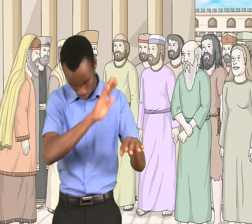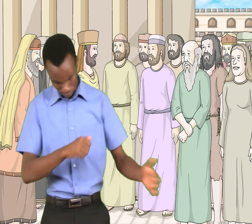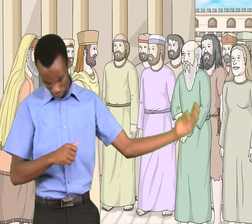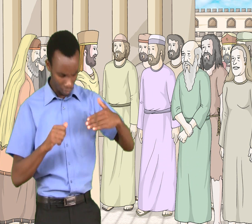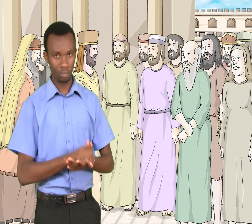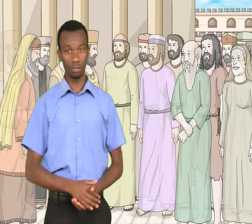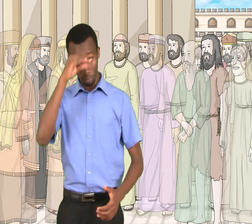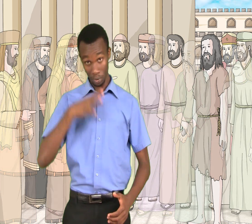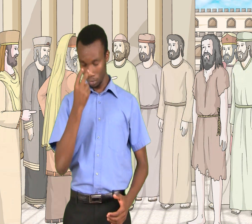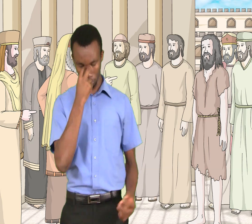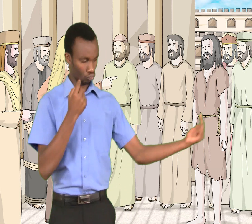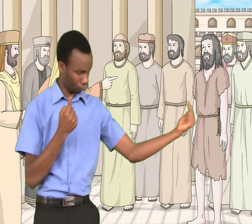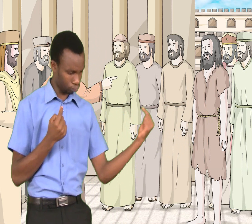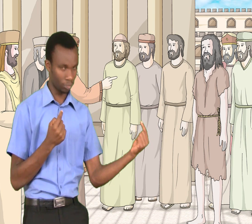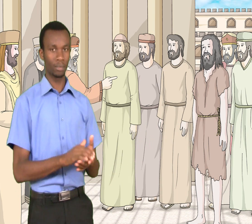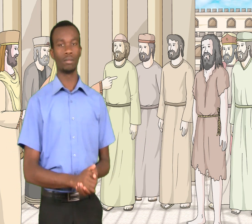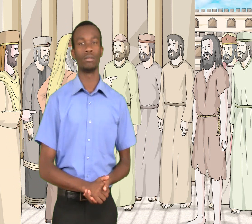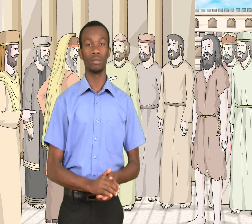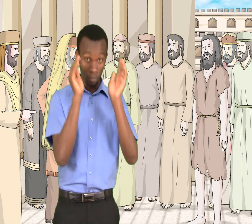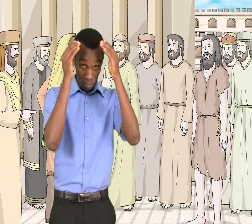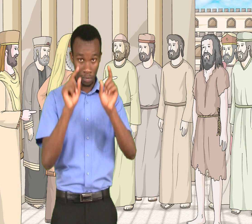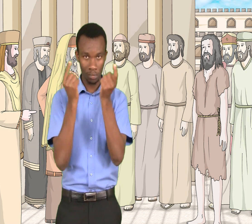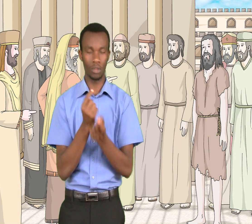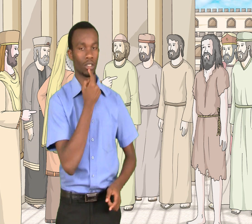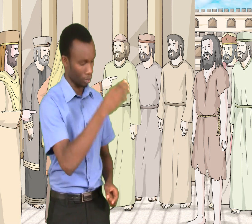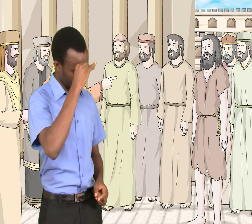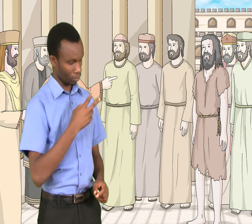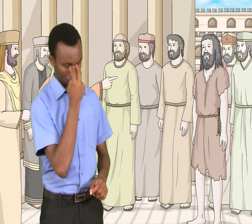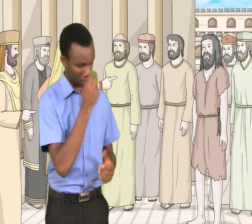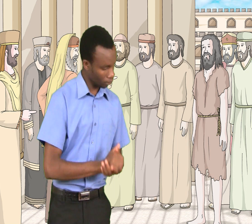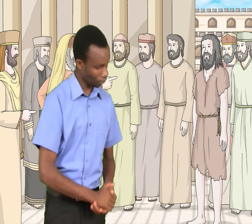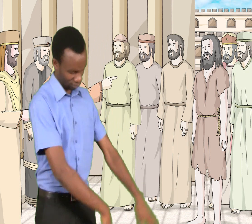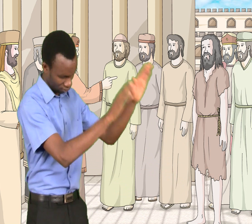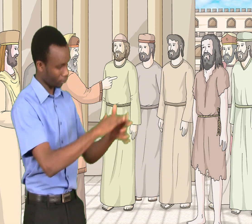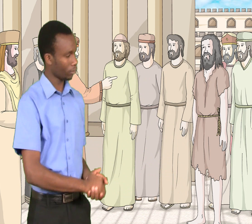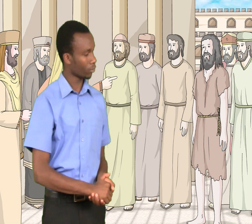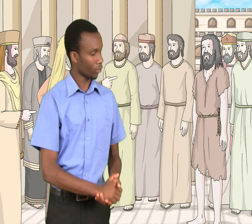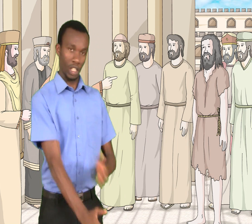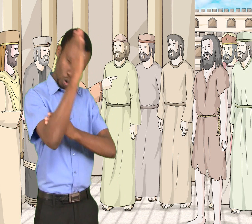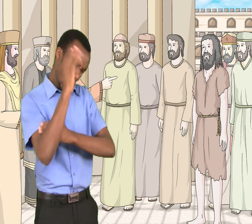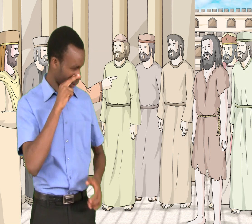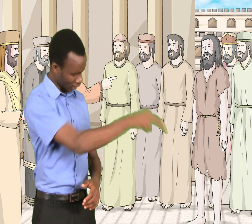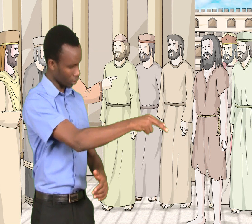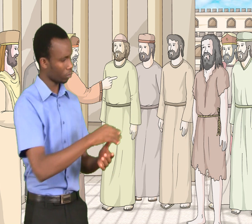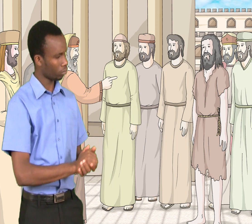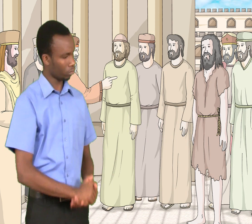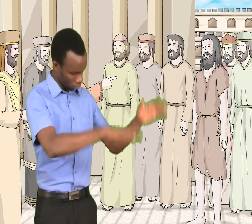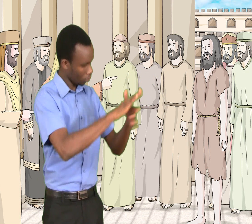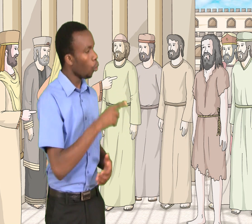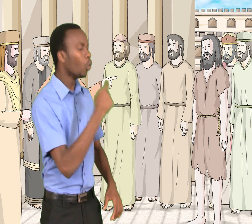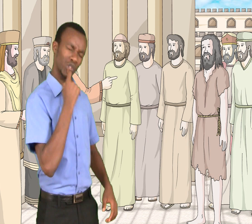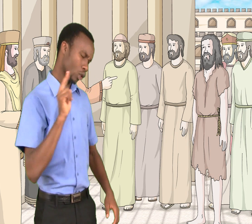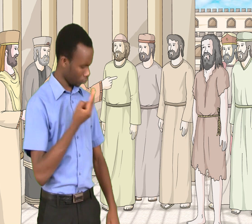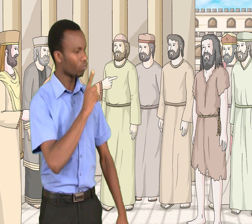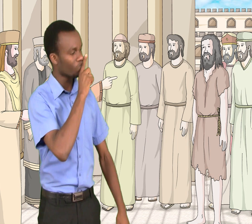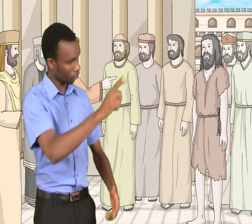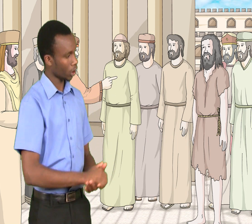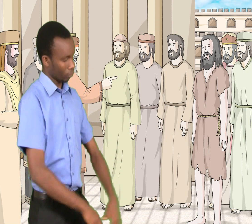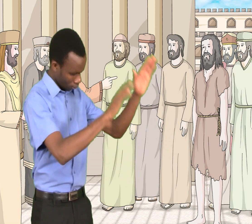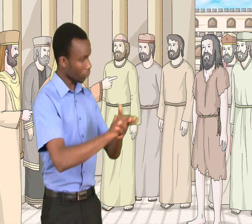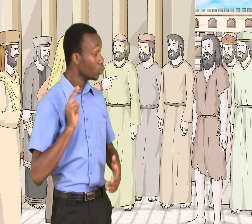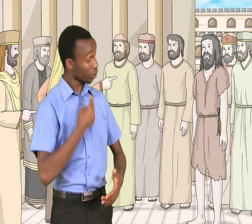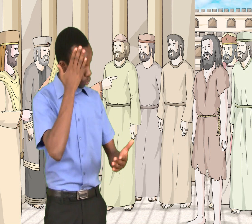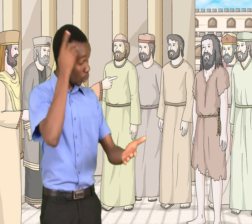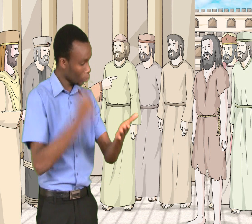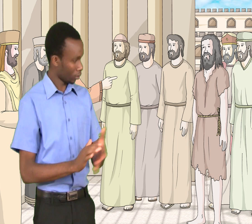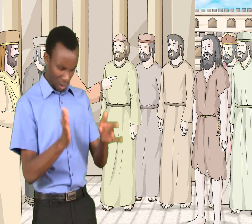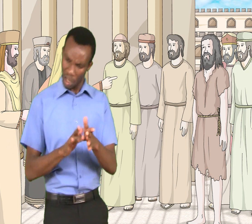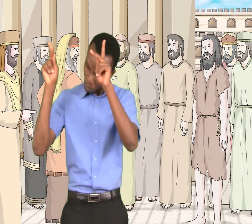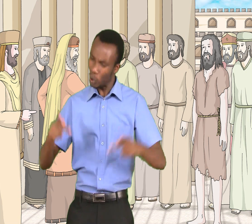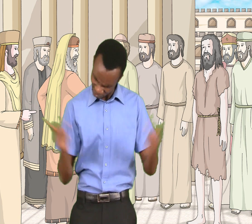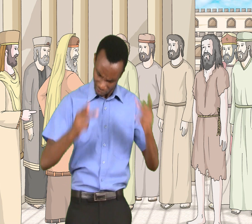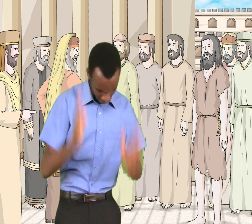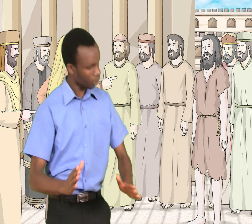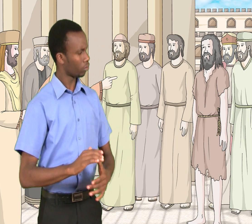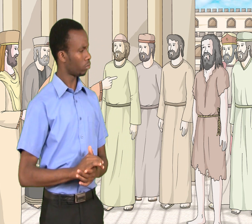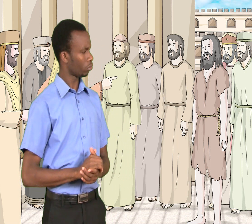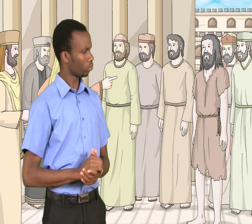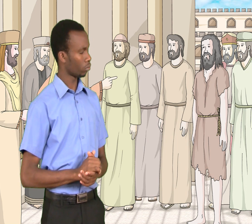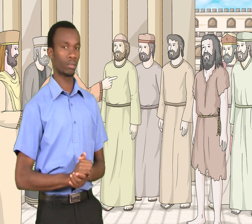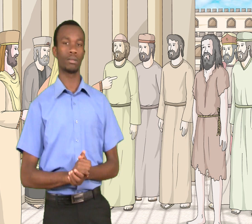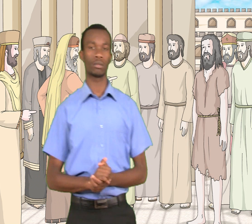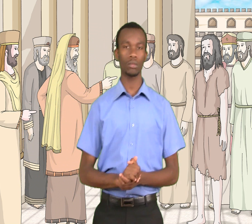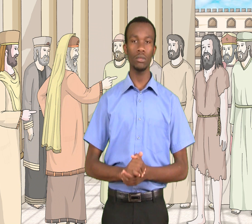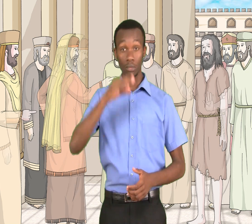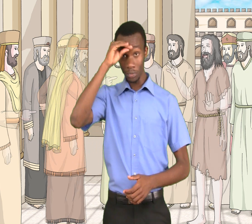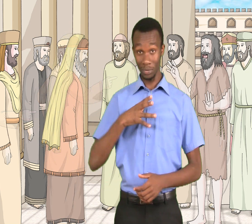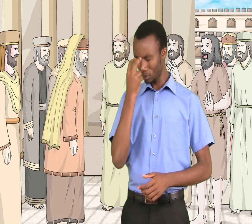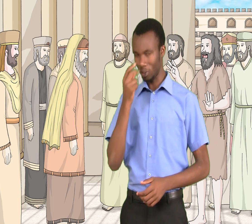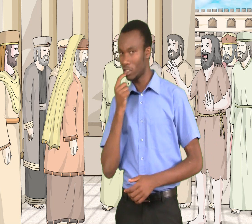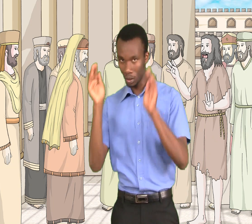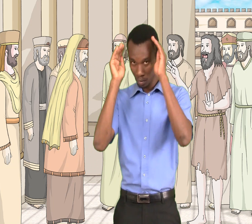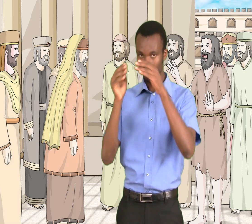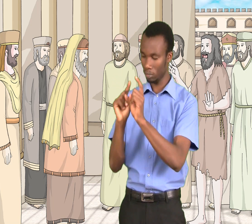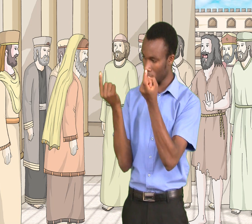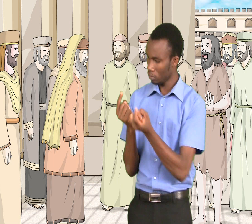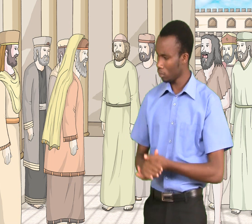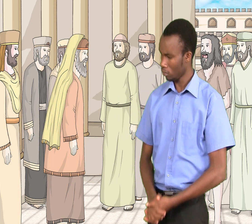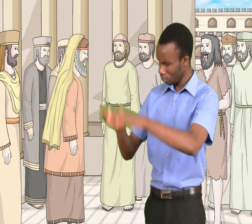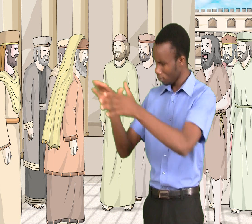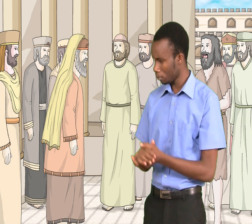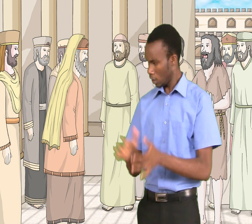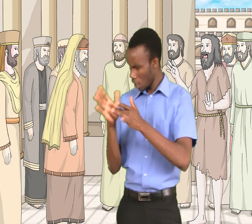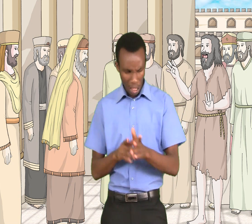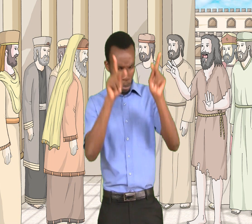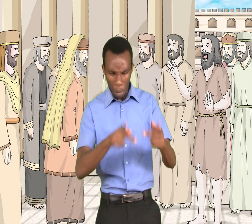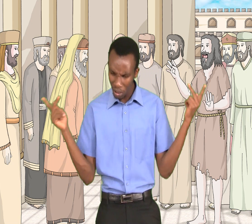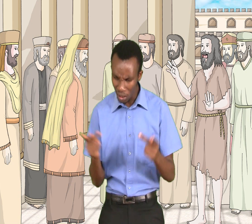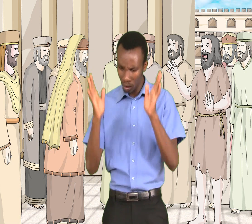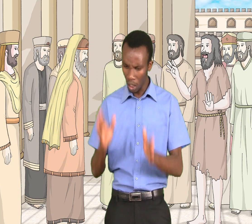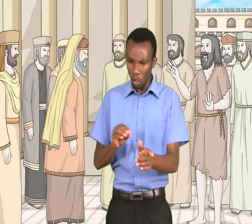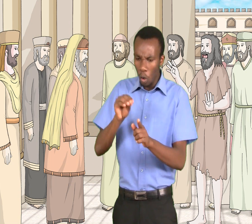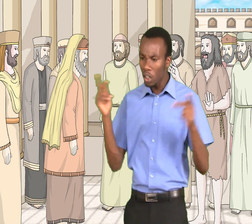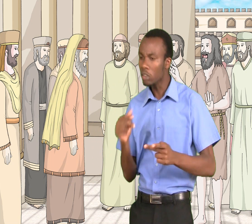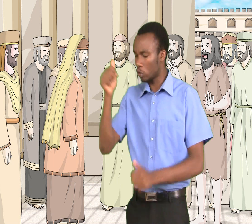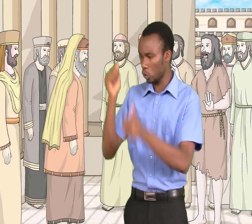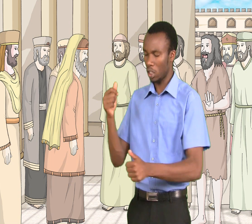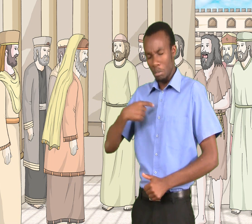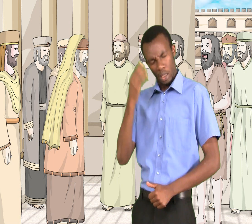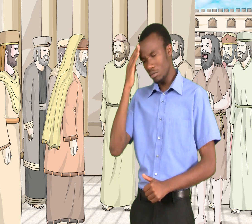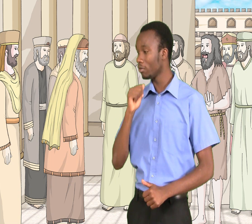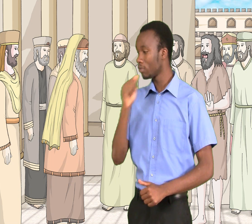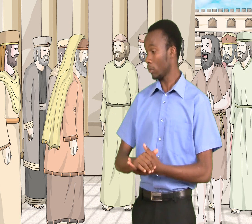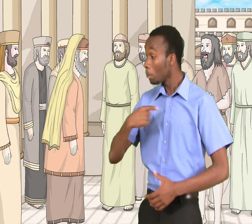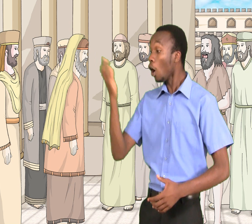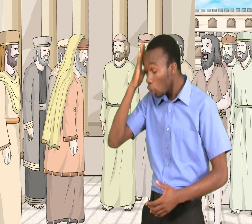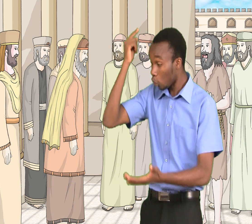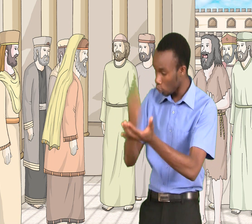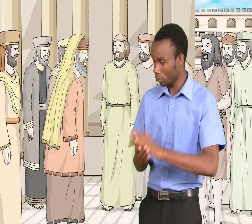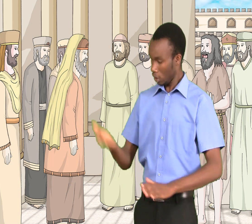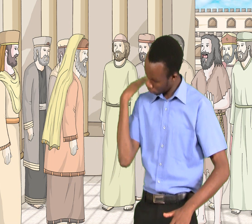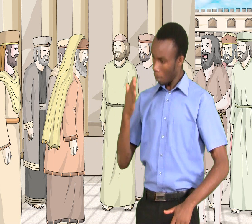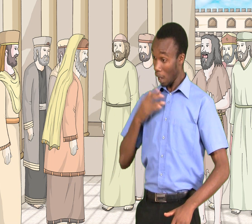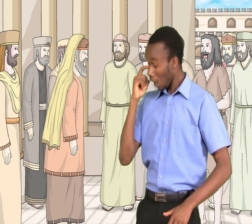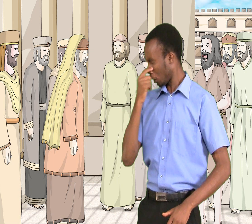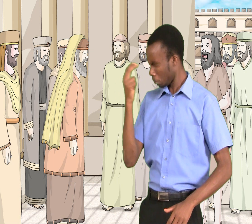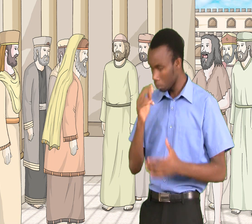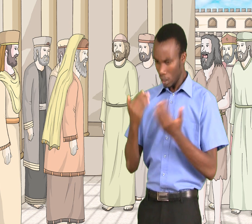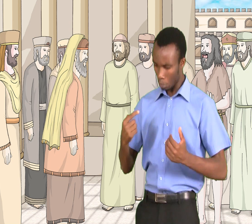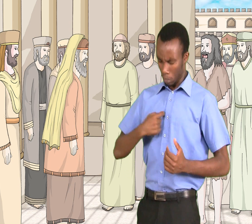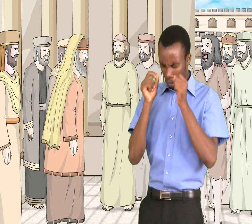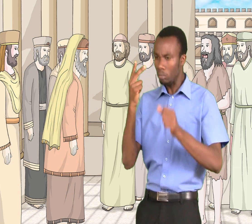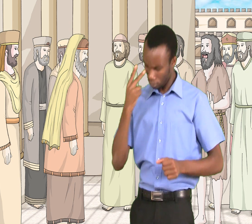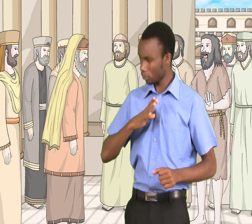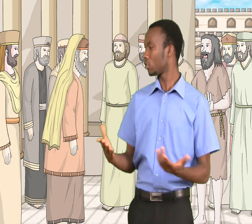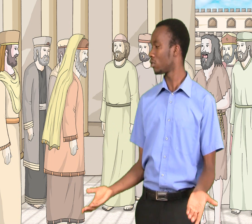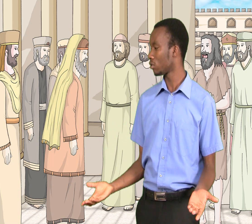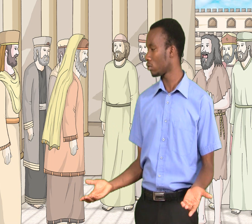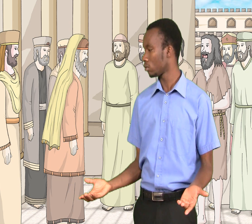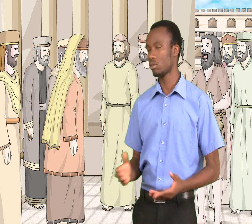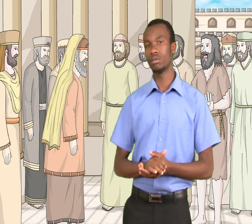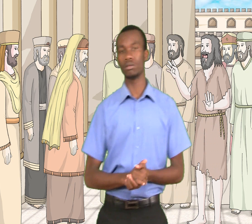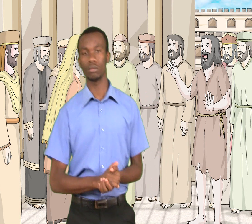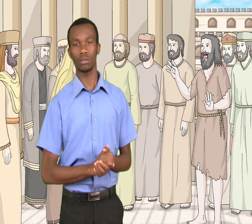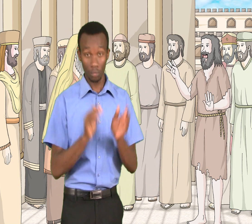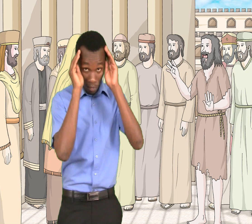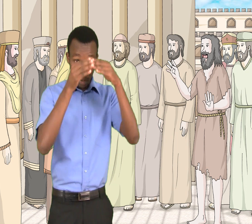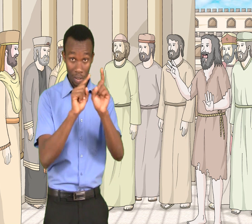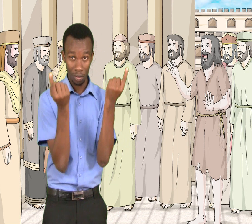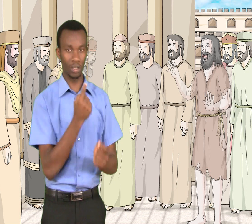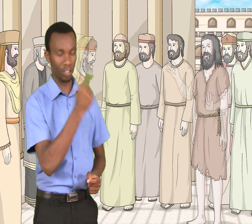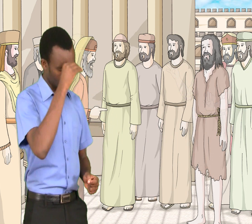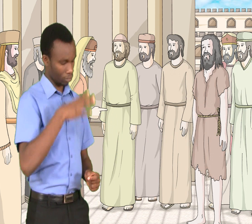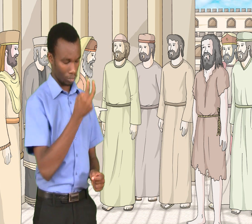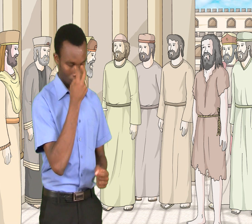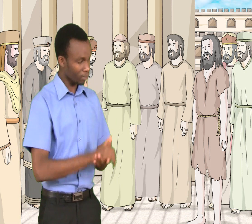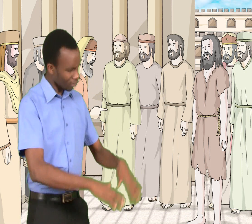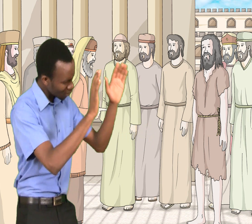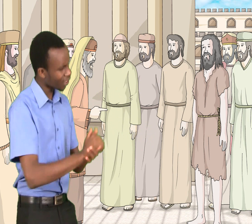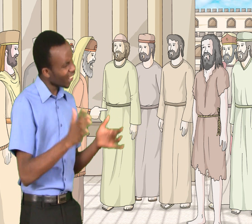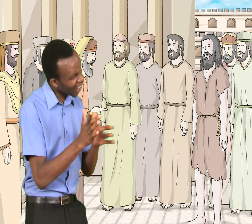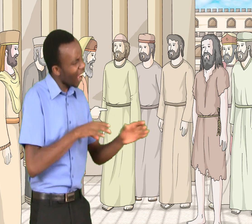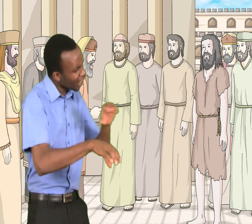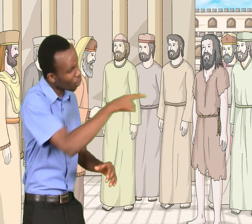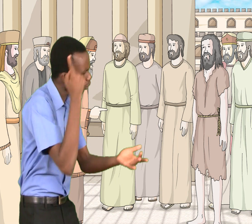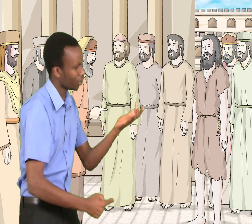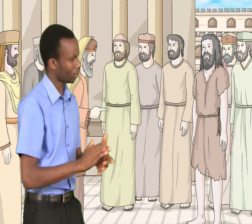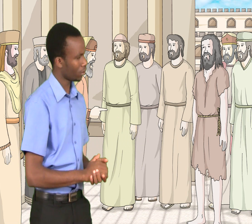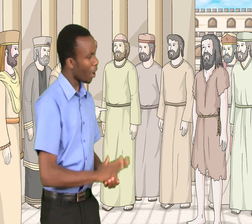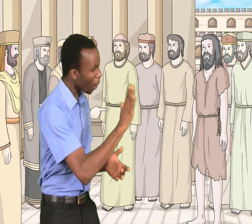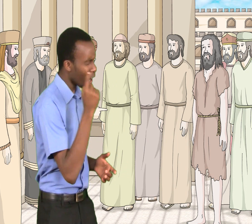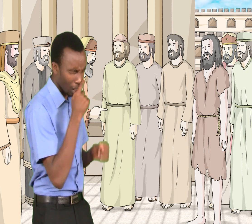So a second time they called for the man who had been blind and said, “Give glory to God! We know that this man is a sinner.” He answered, “Whether He is a sinner I do not know. There is one thing I do know: I was blind, but now I see!” “What did He do to you?”